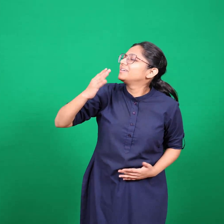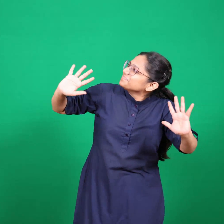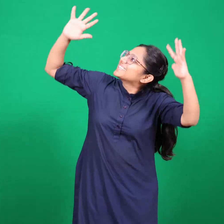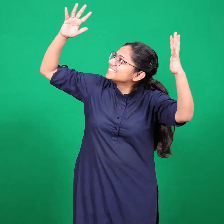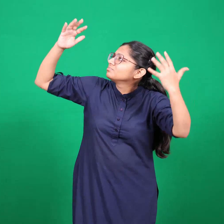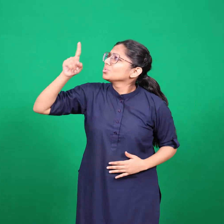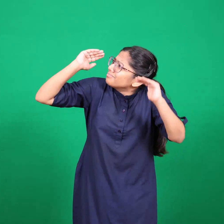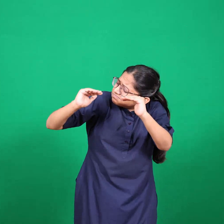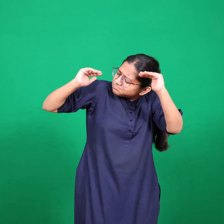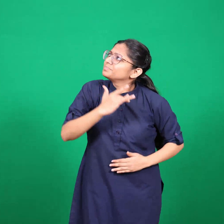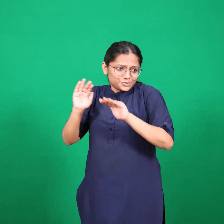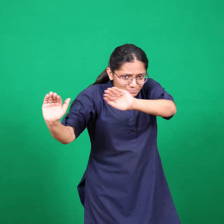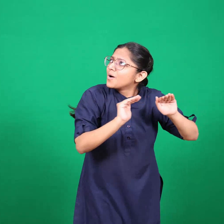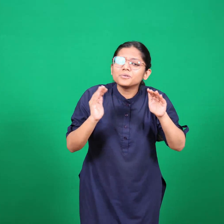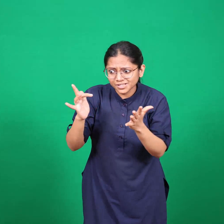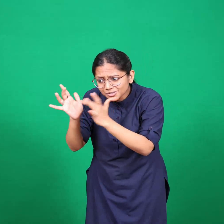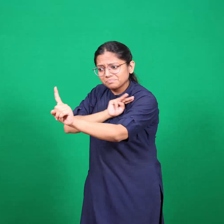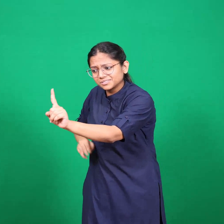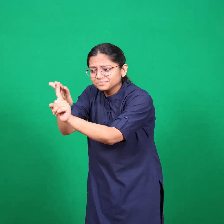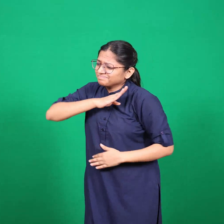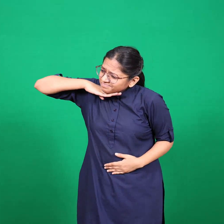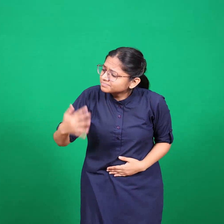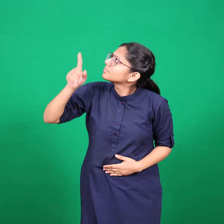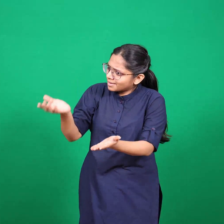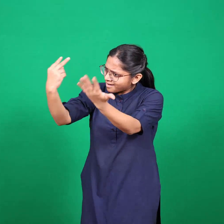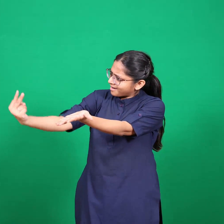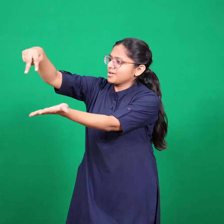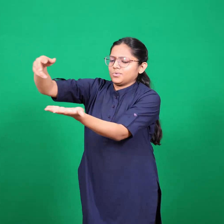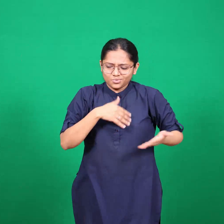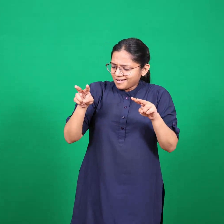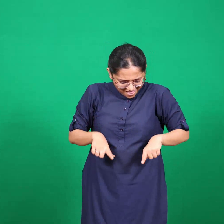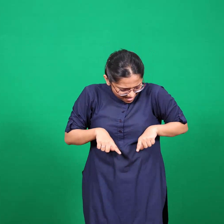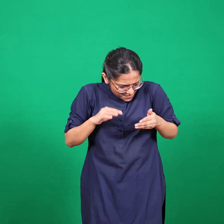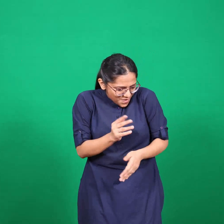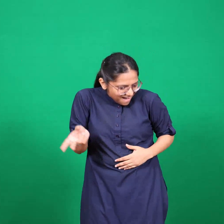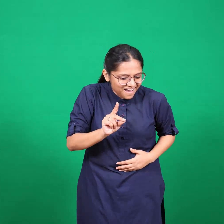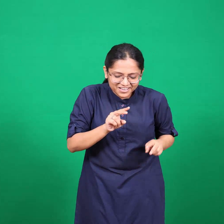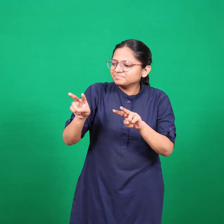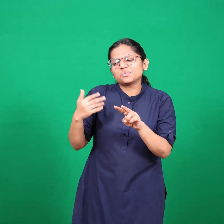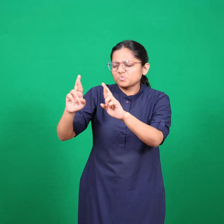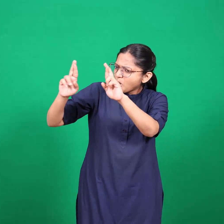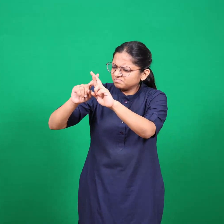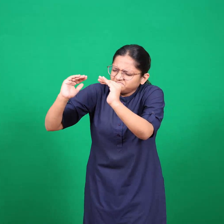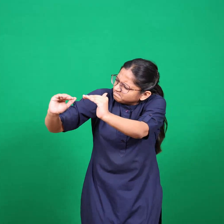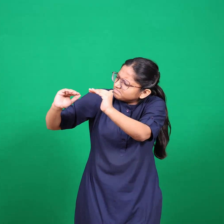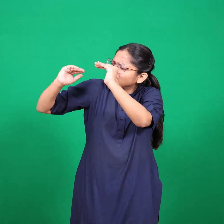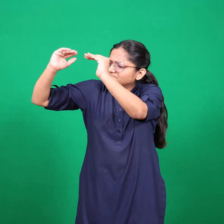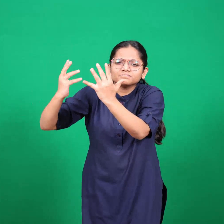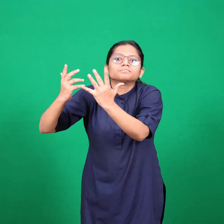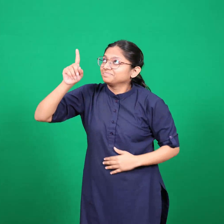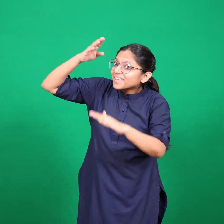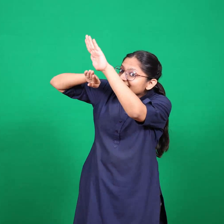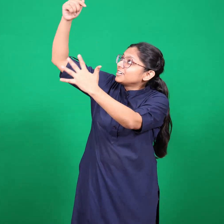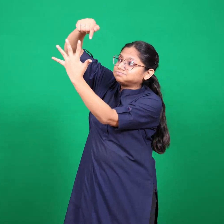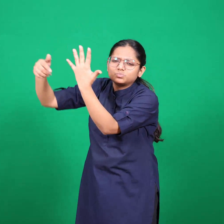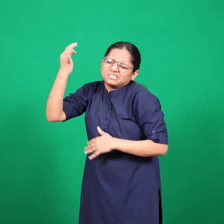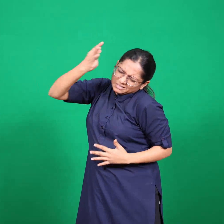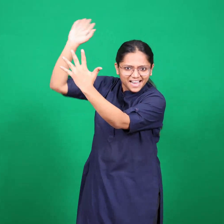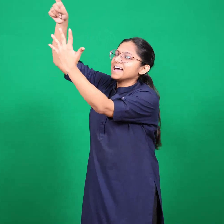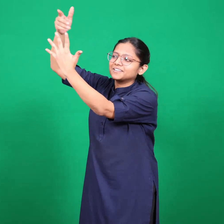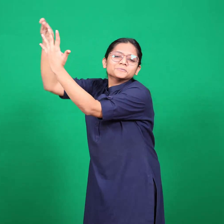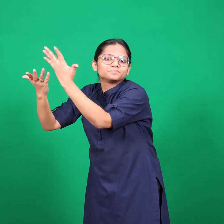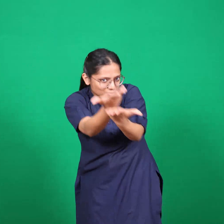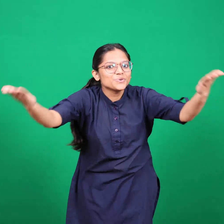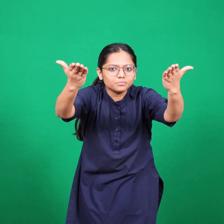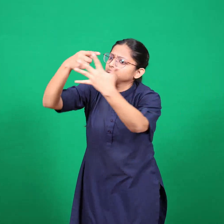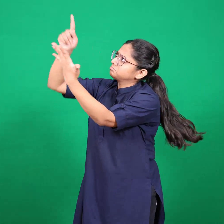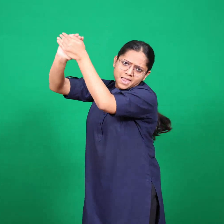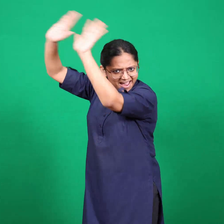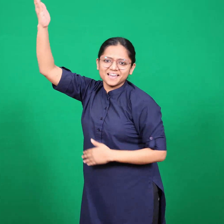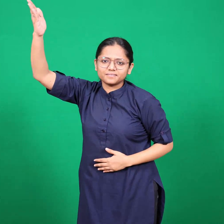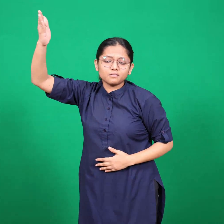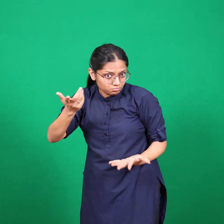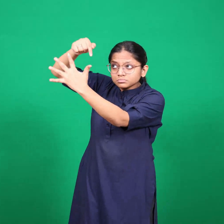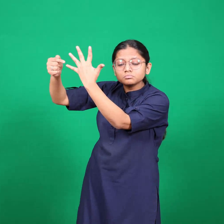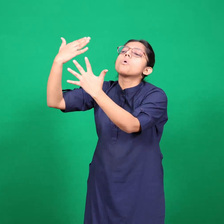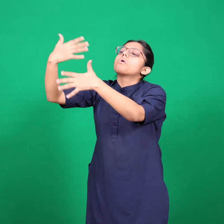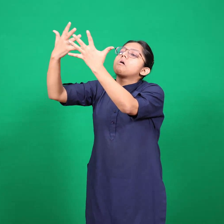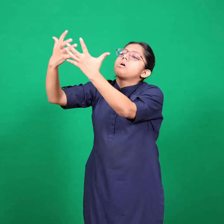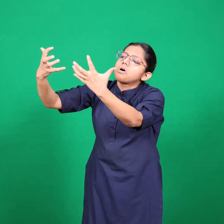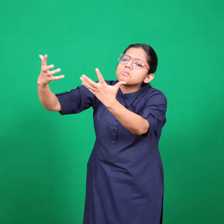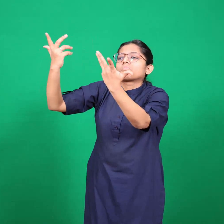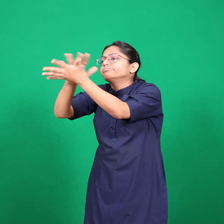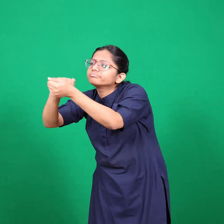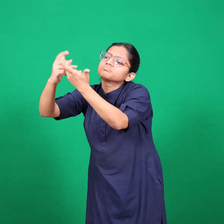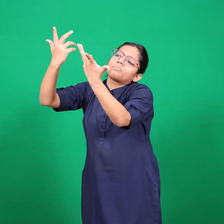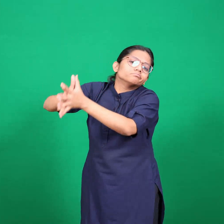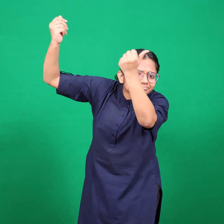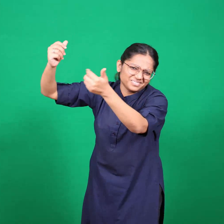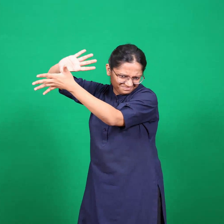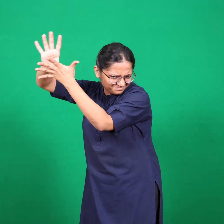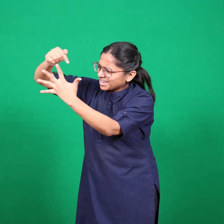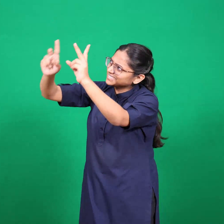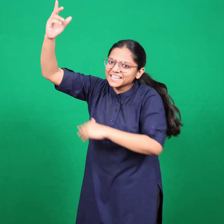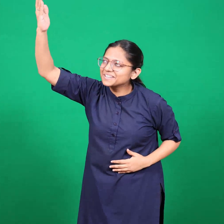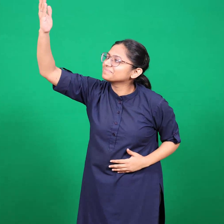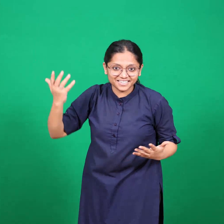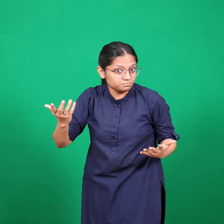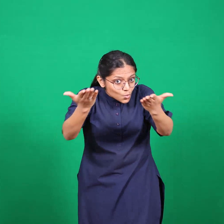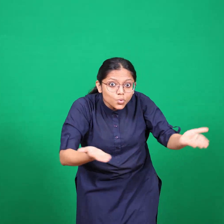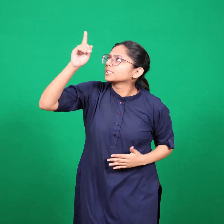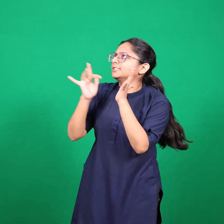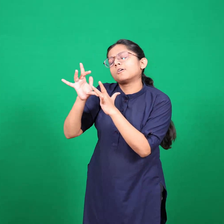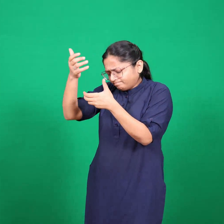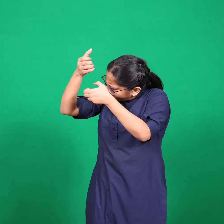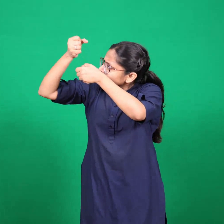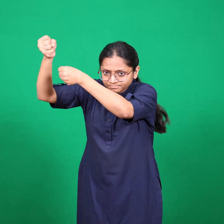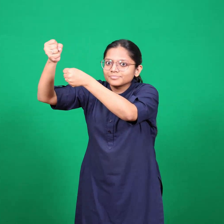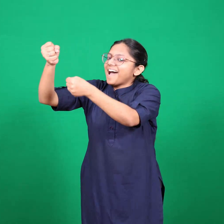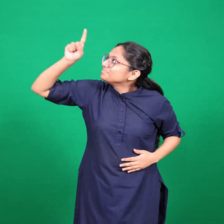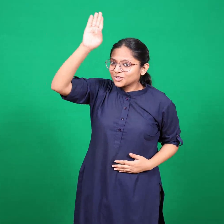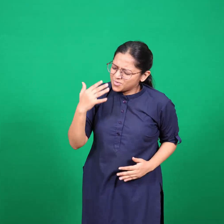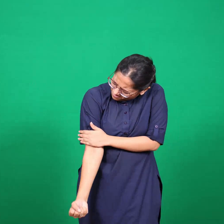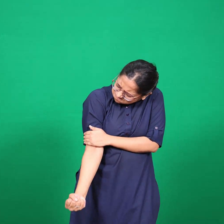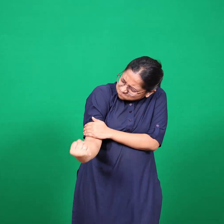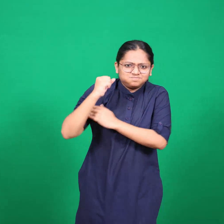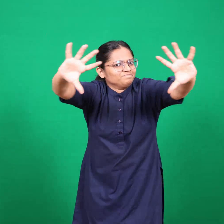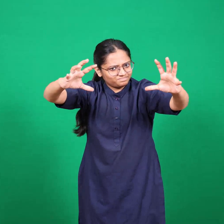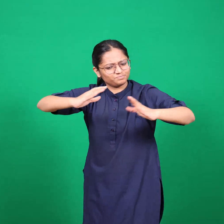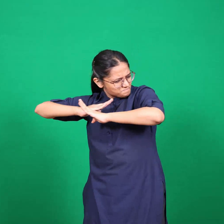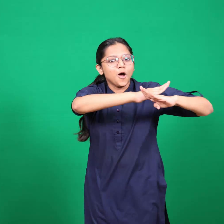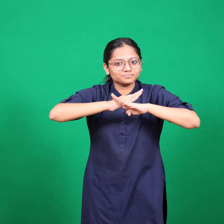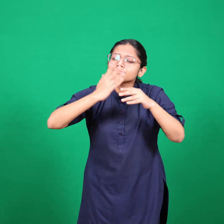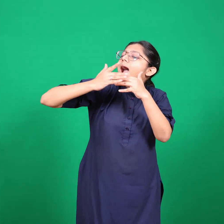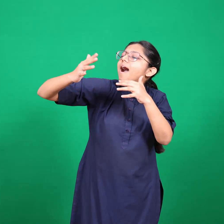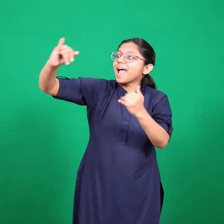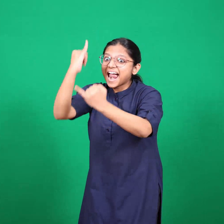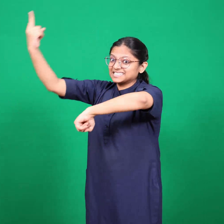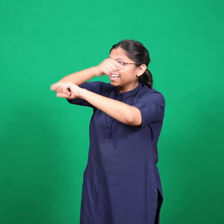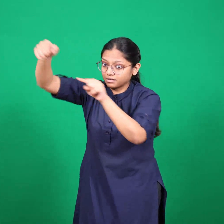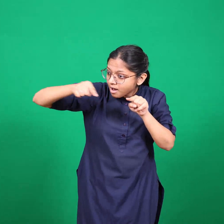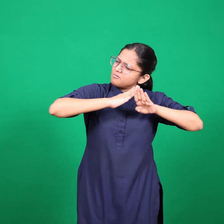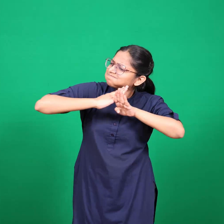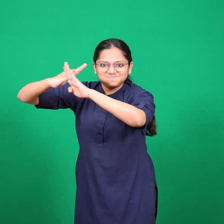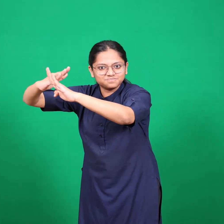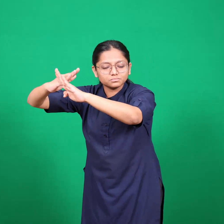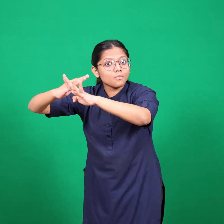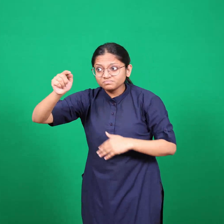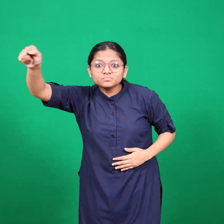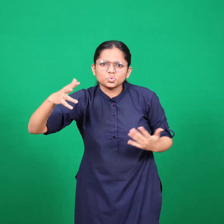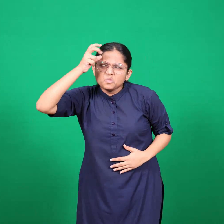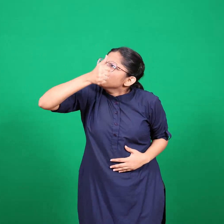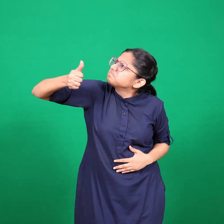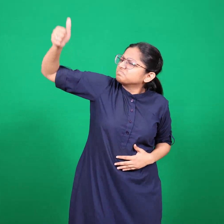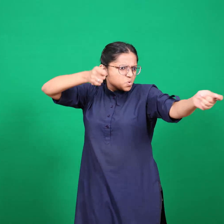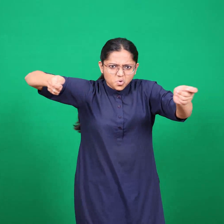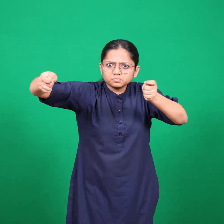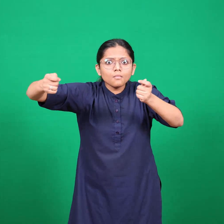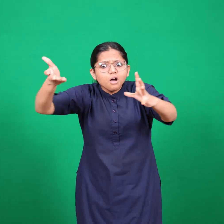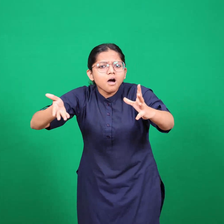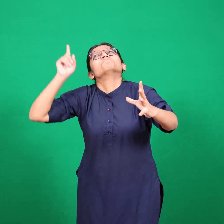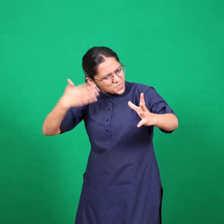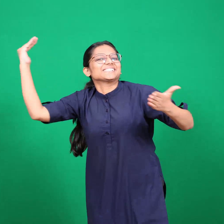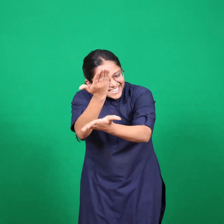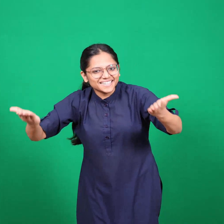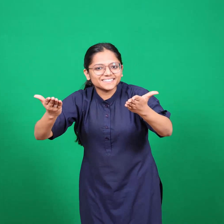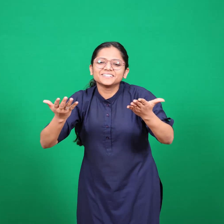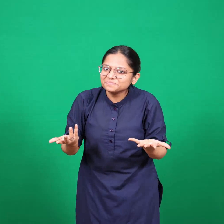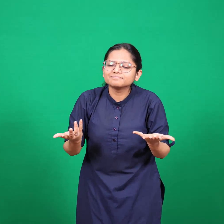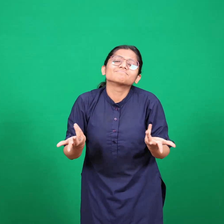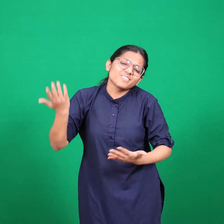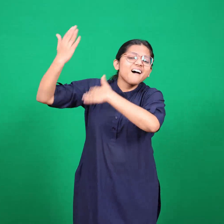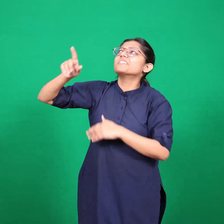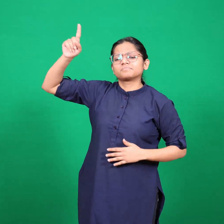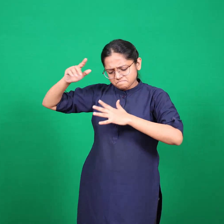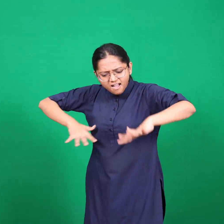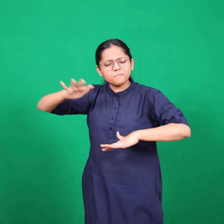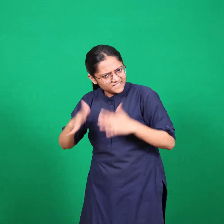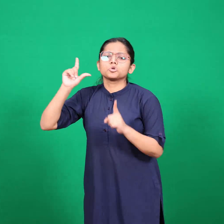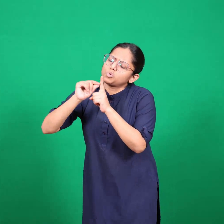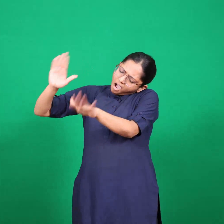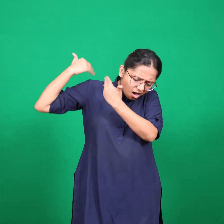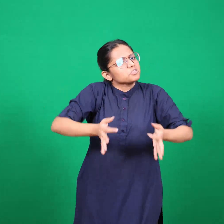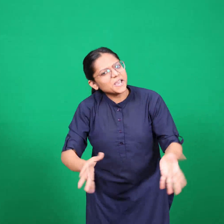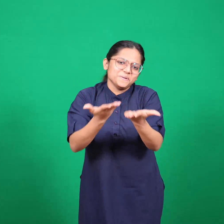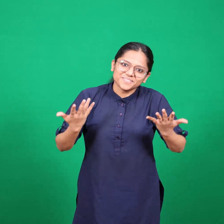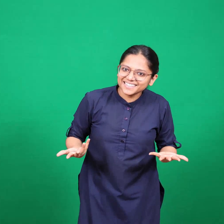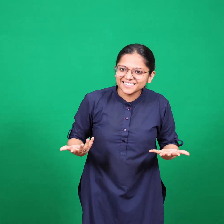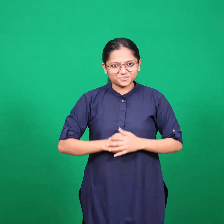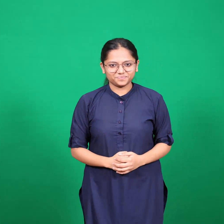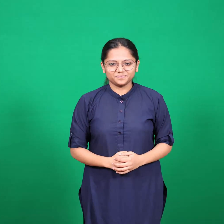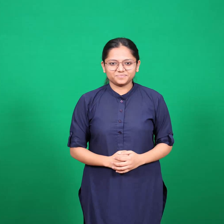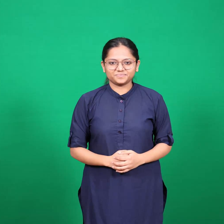By His great mercy He has given us new birth into a living hope through the resurrection of Jesus Christ from the dead, and into an inheritance that is imperishable, undefiled, and unfading, reserved in heaven for you, who through faith are shielded by God's power for the salvation that is ready to be revealed in the last time.